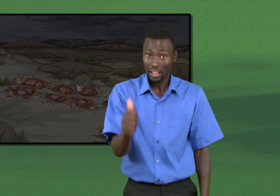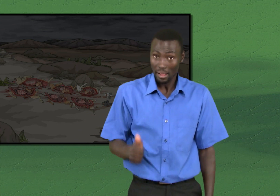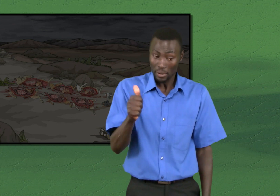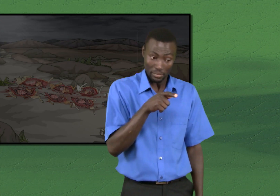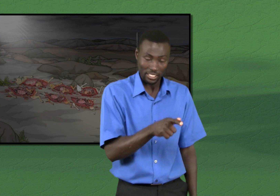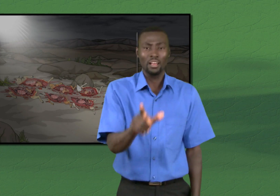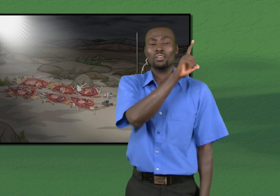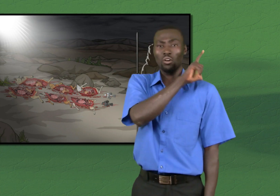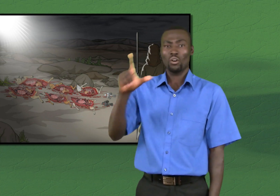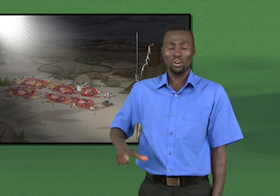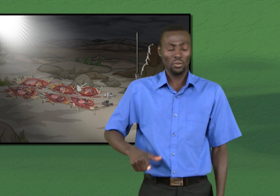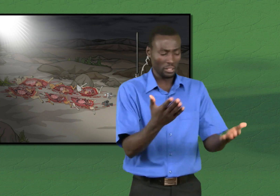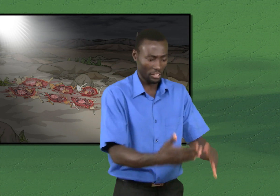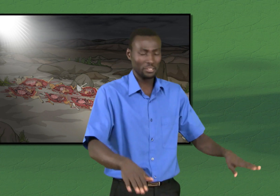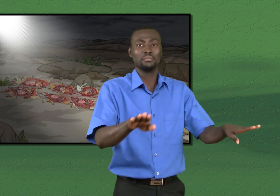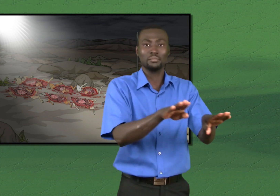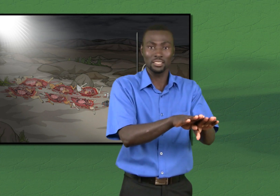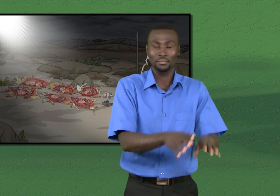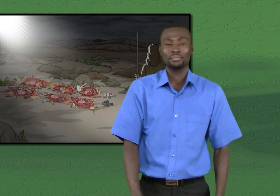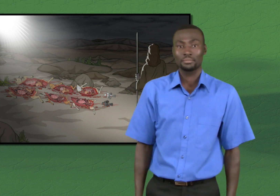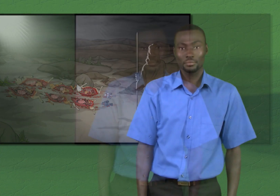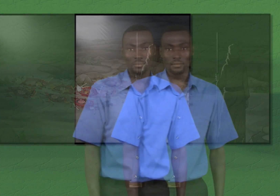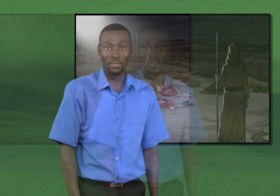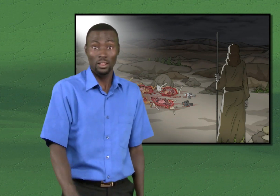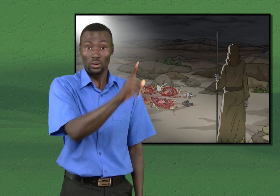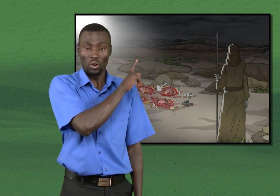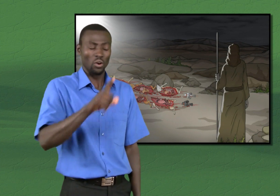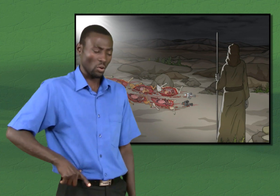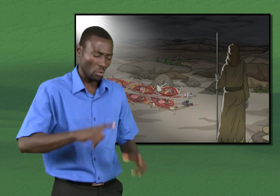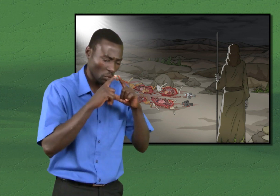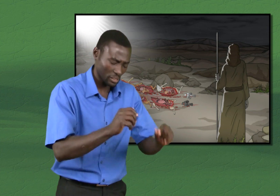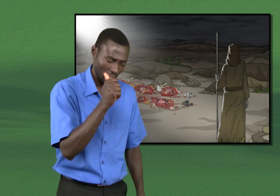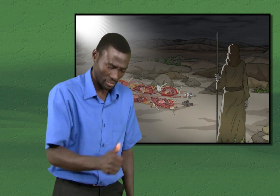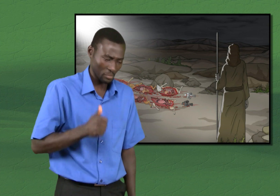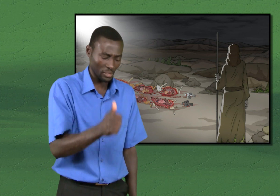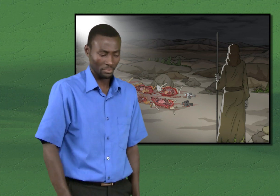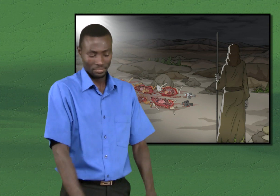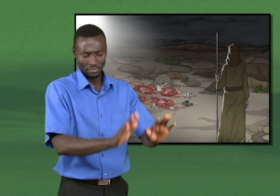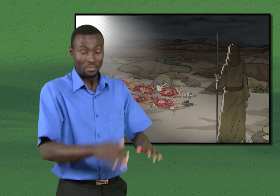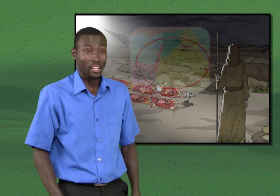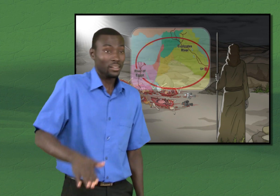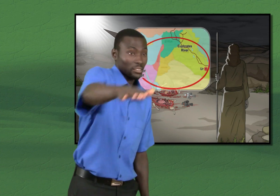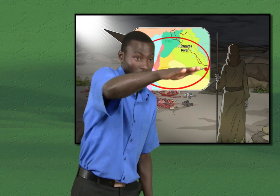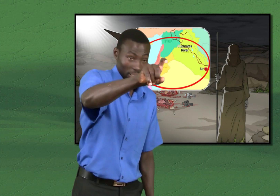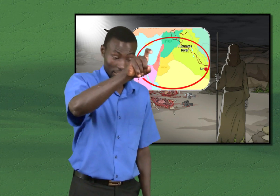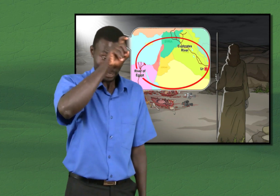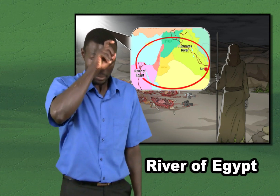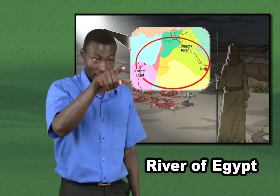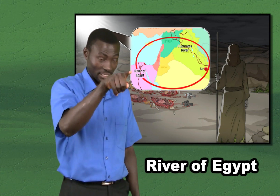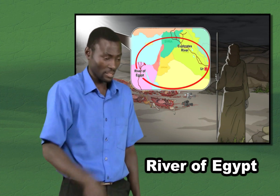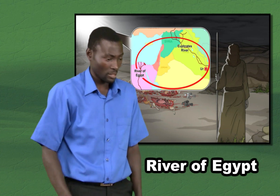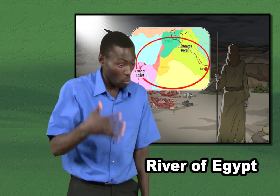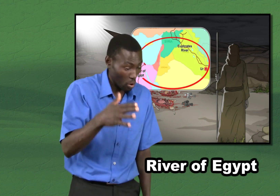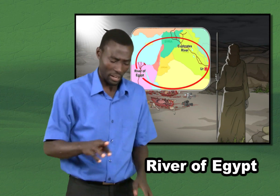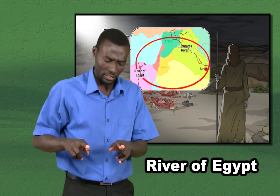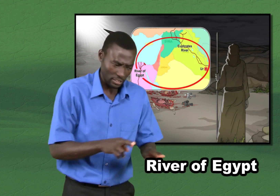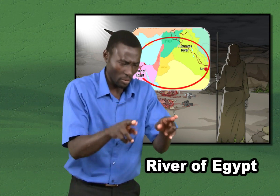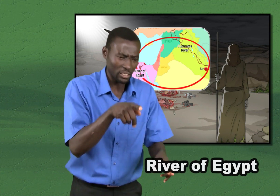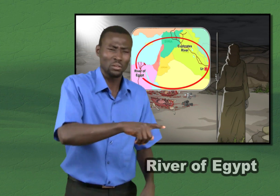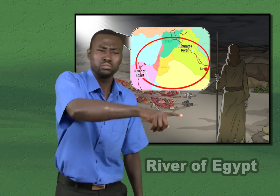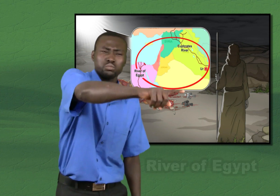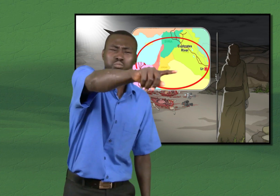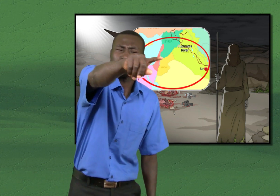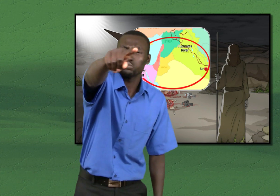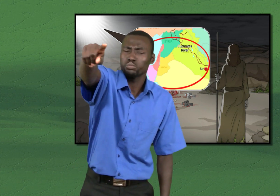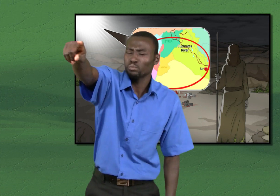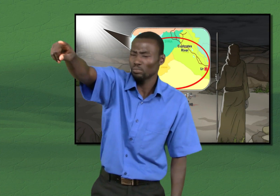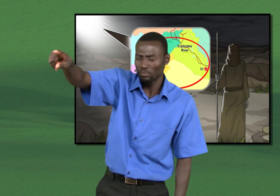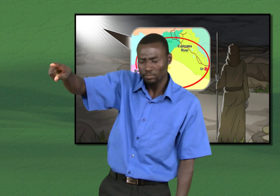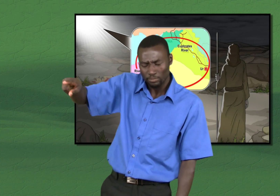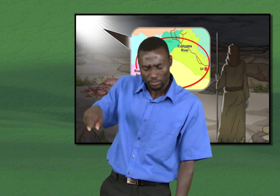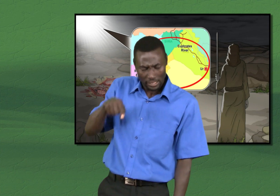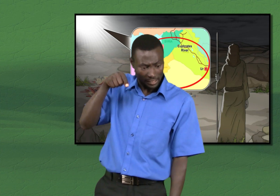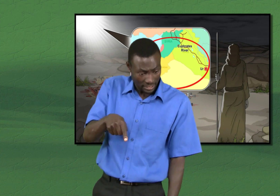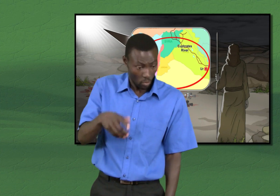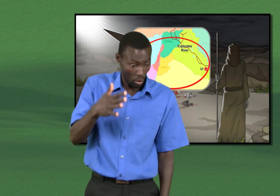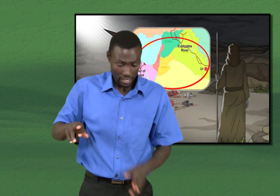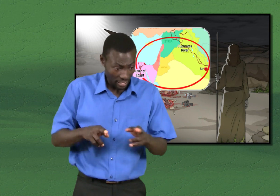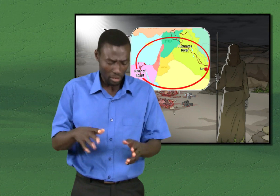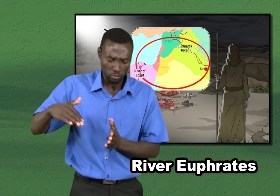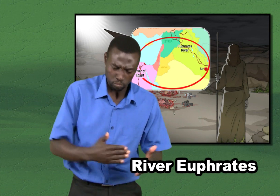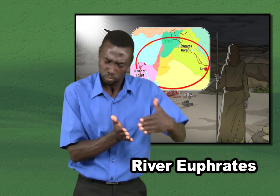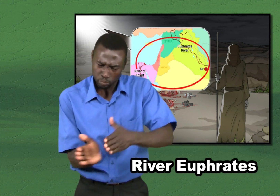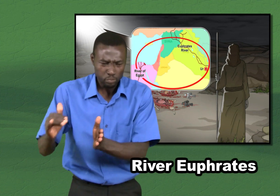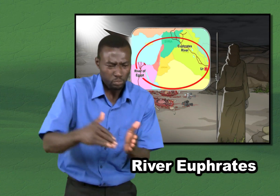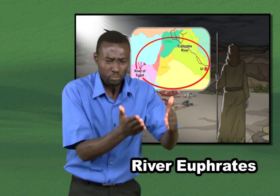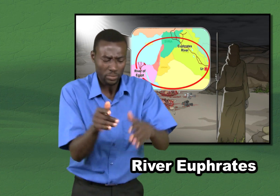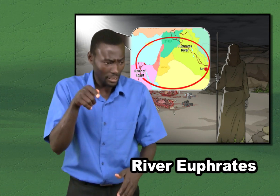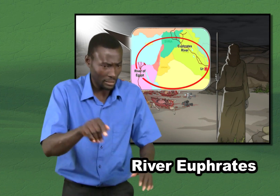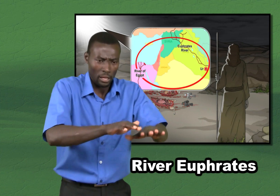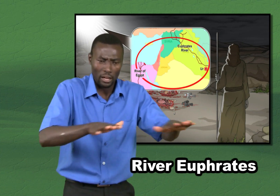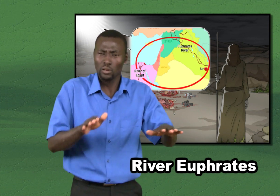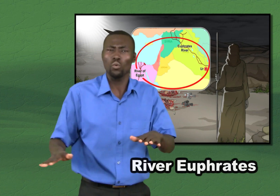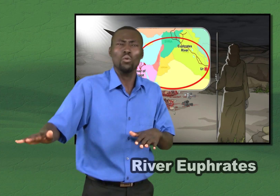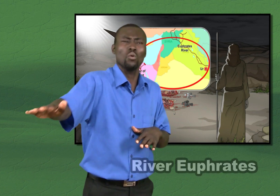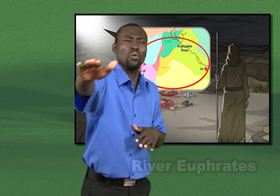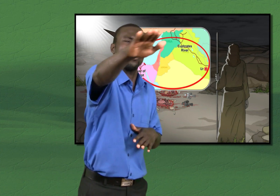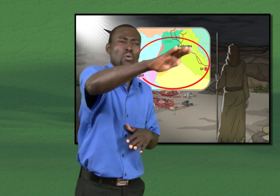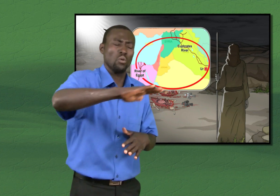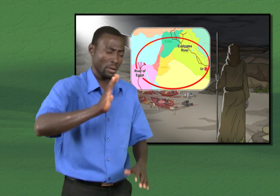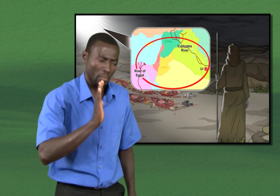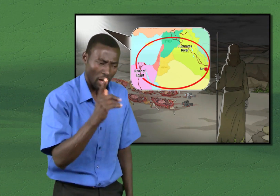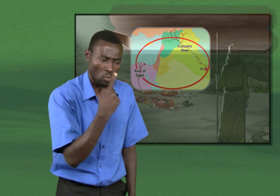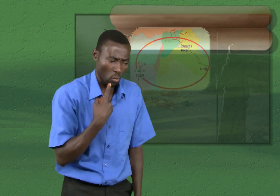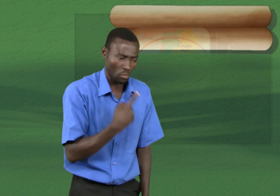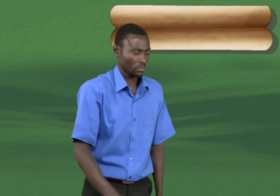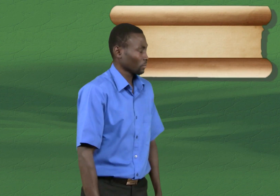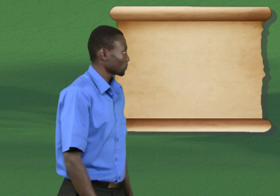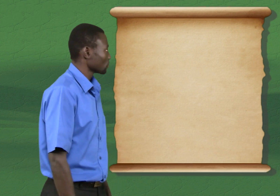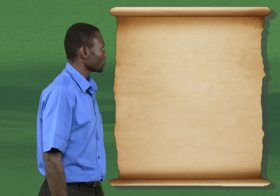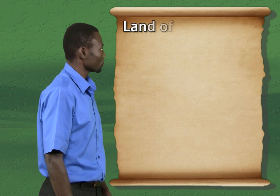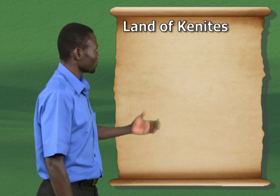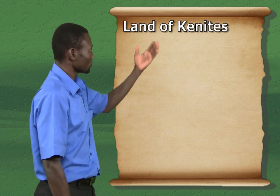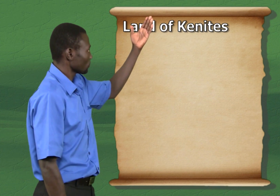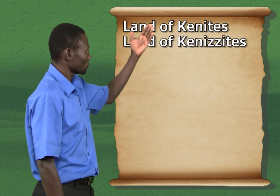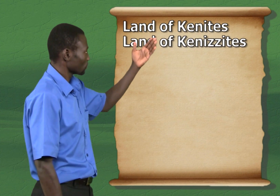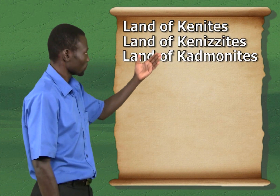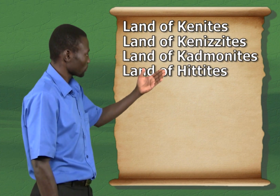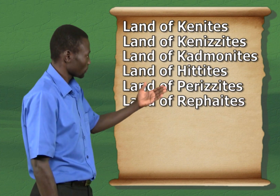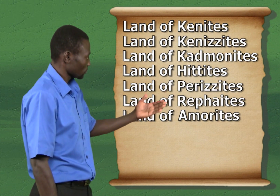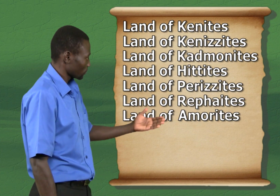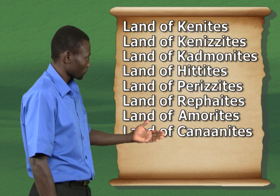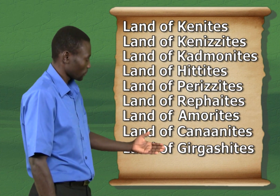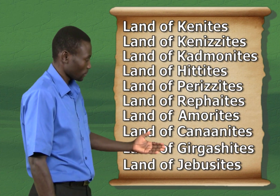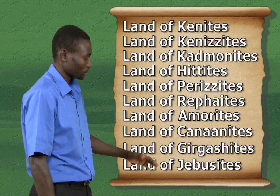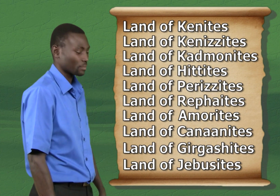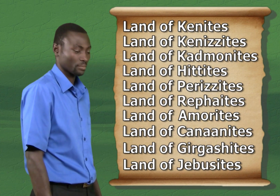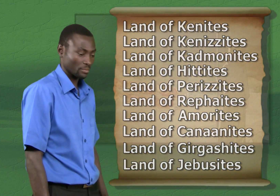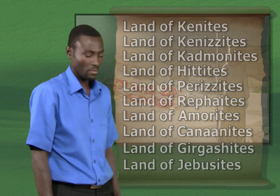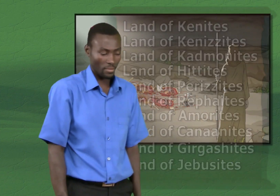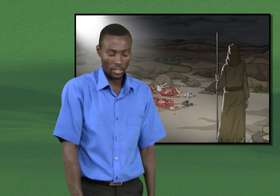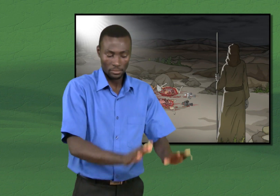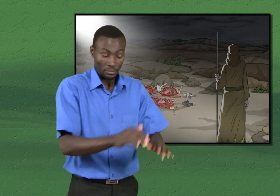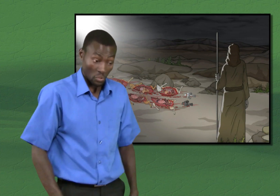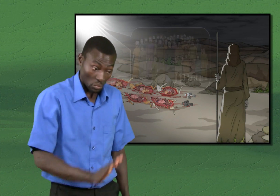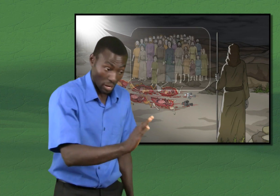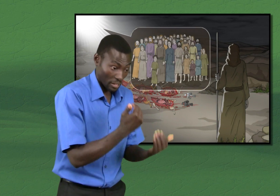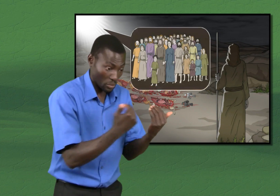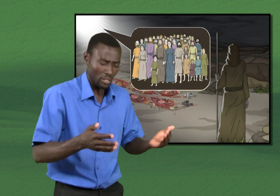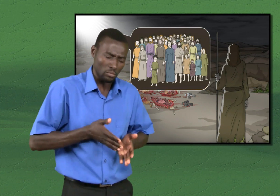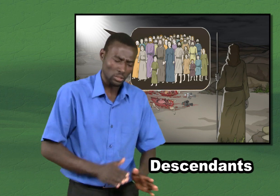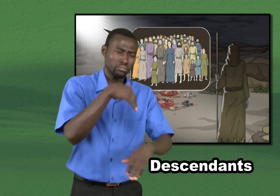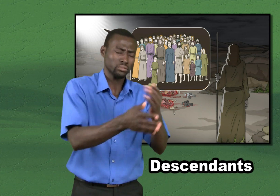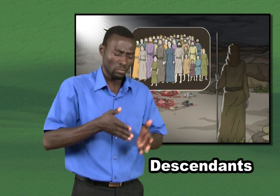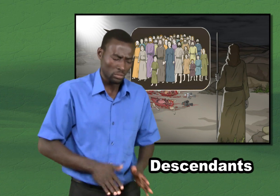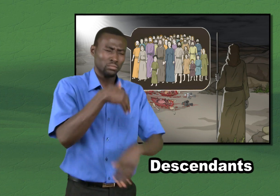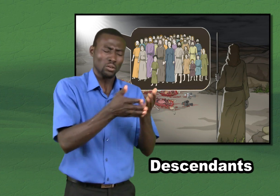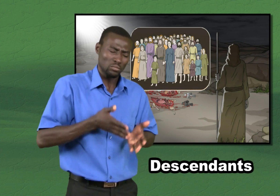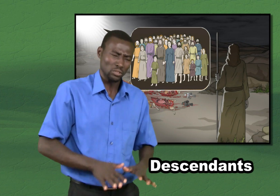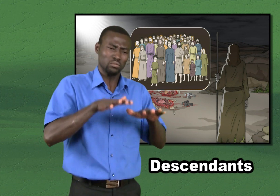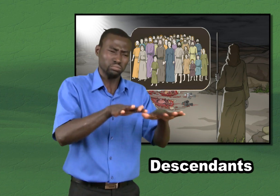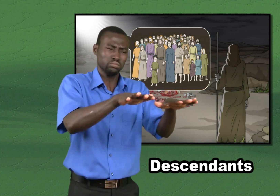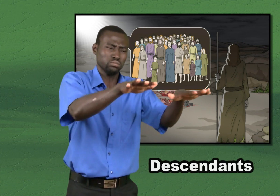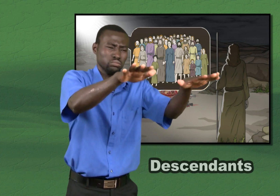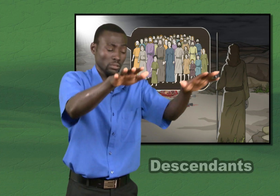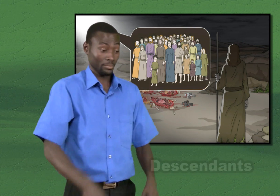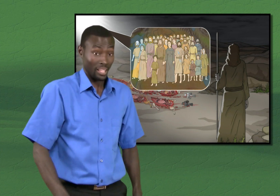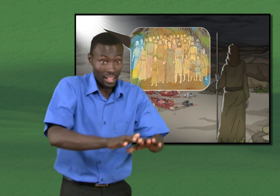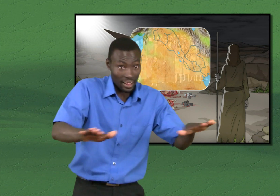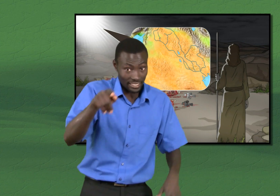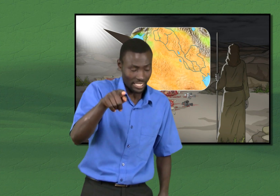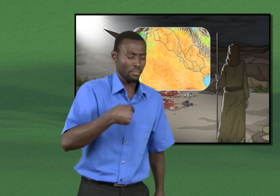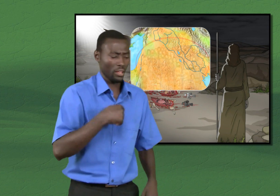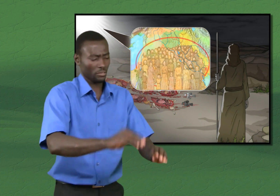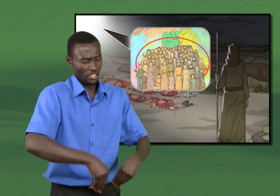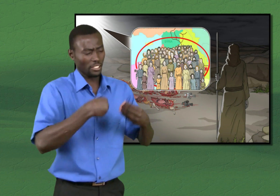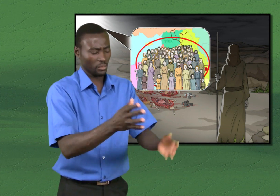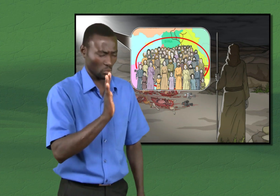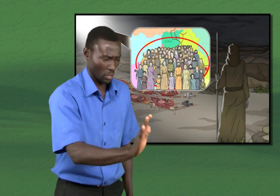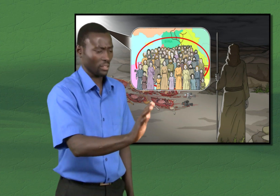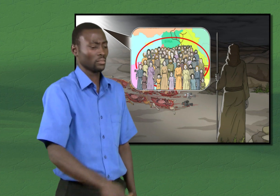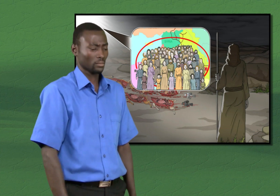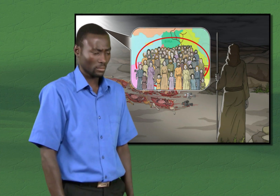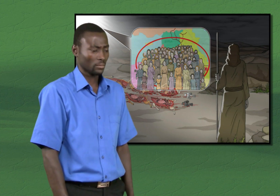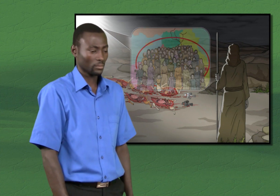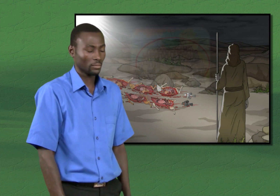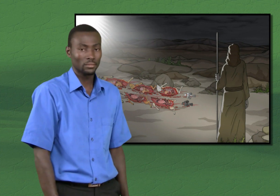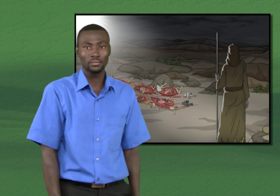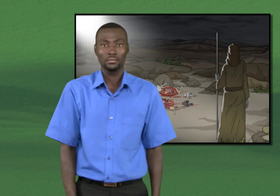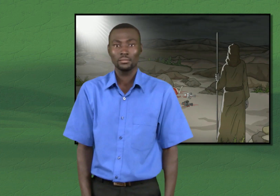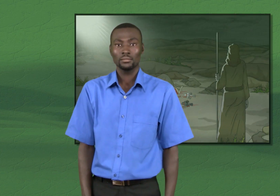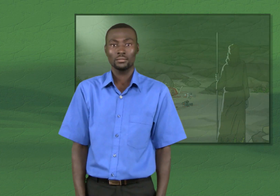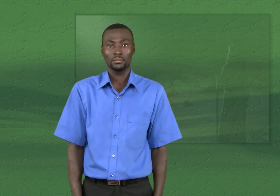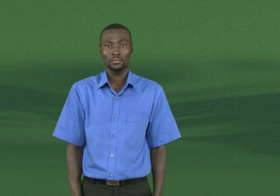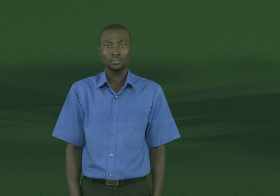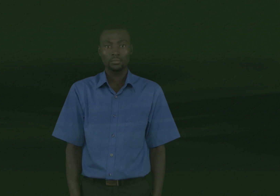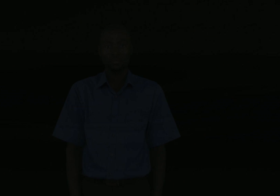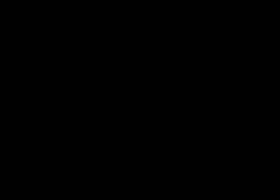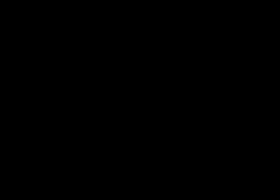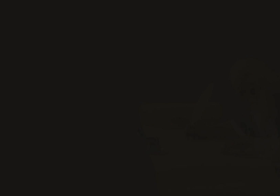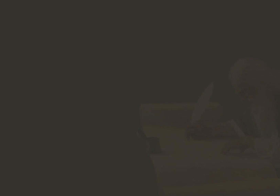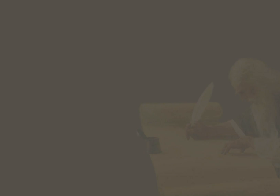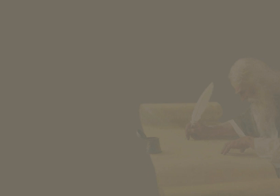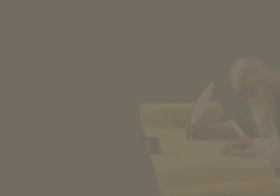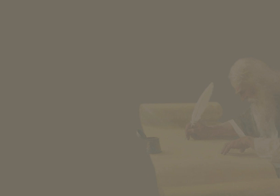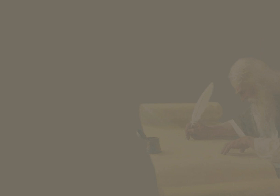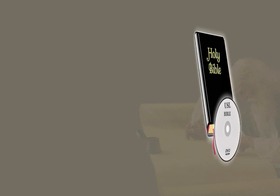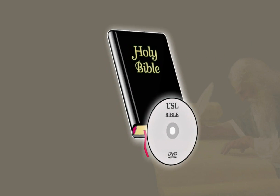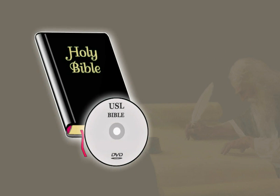On that day the LORD made a covenant with Abram, saying, “To your descendants I have given this land—from the river of Egypt to the great River Euphrates— the land of the Kenites, Kenizzites, Kadmonites, Hittites, Perizzites, Rephaites, Amorites, Canaanites, Girgashites, and Jebusites.”